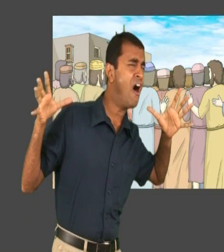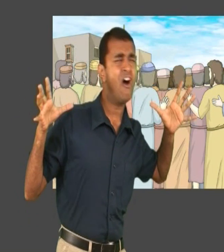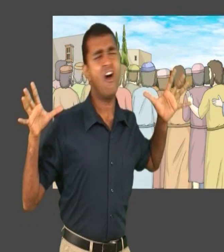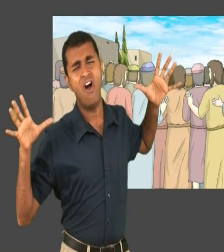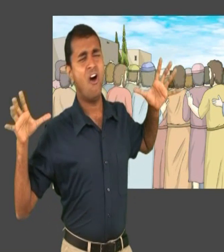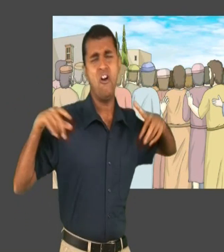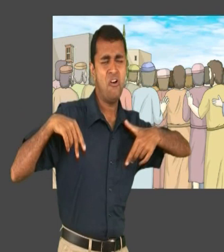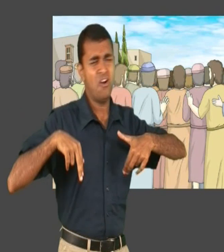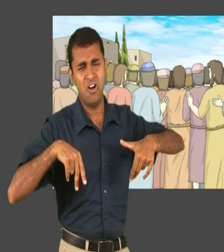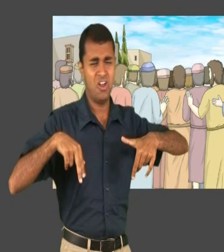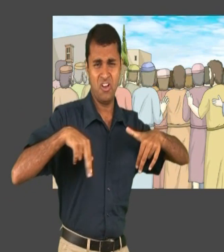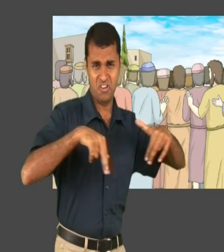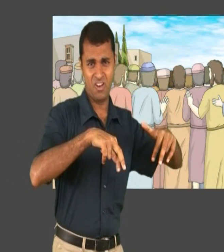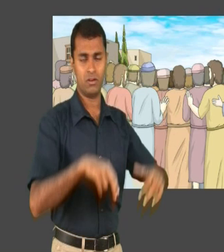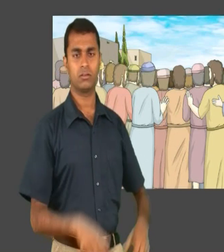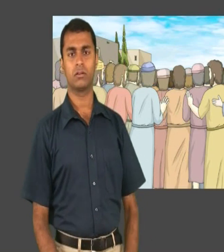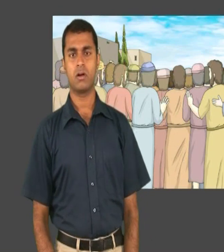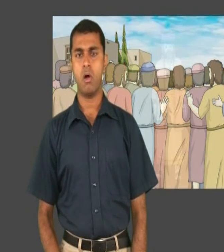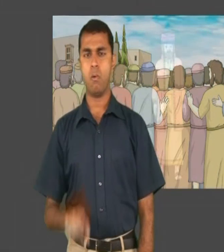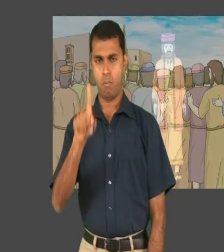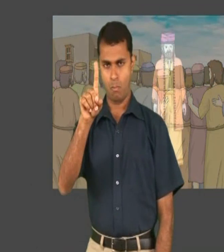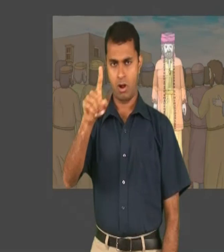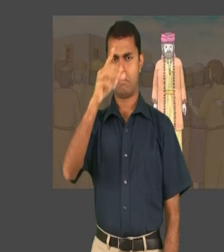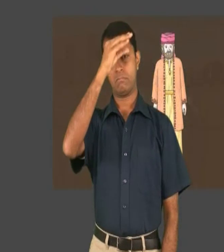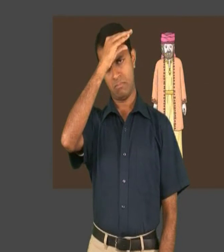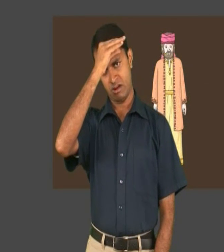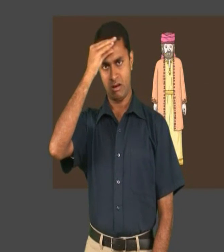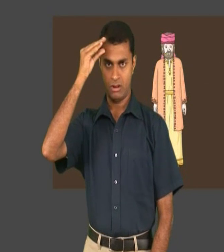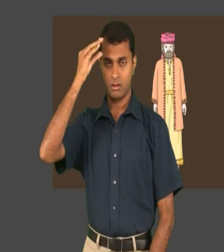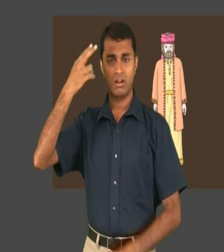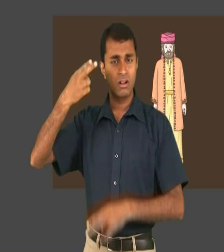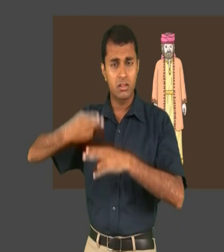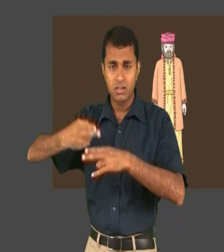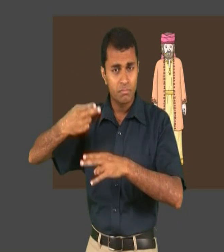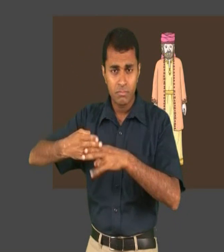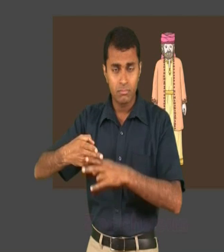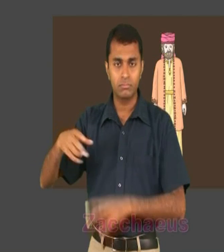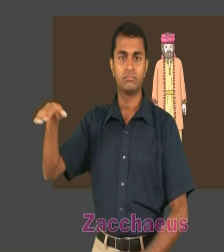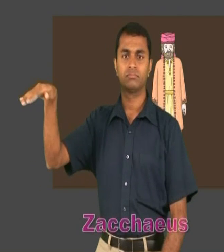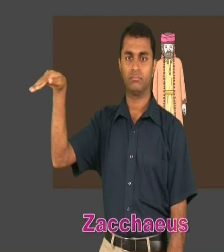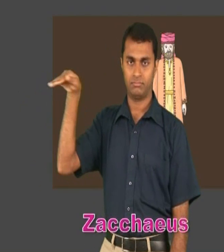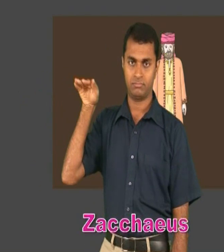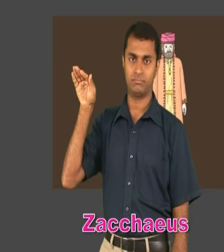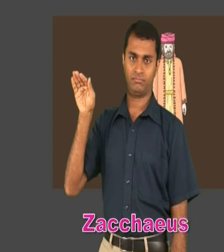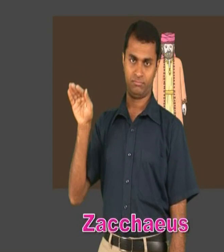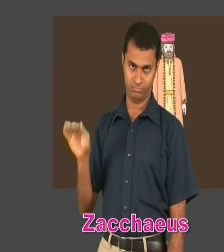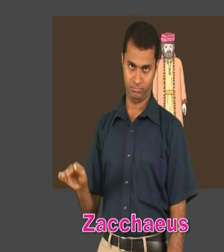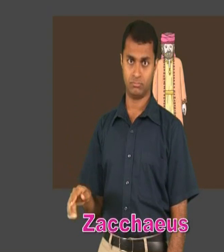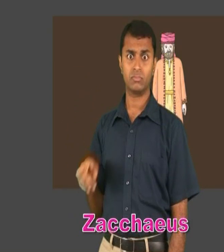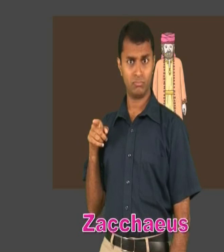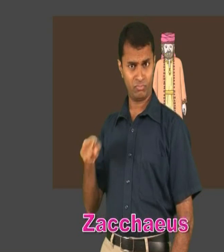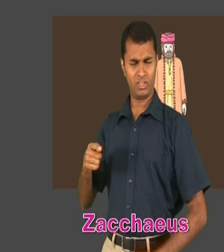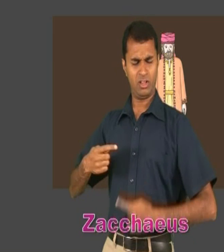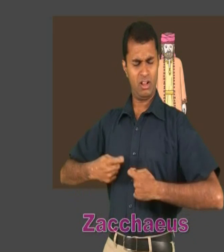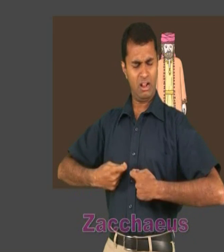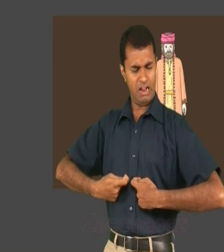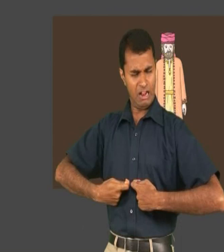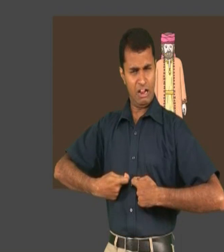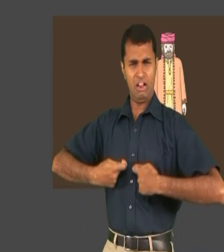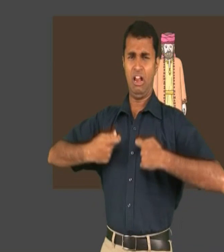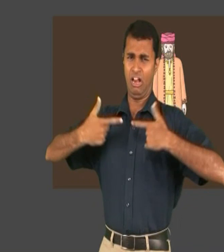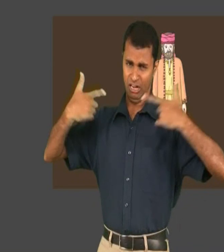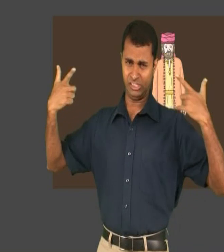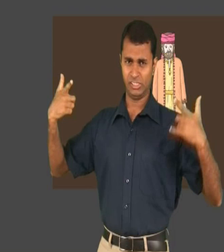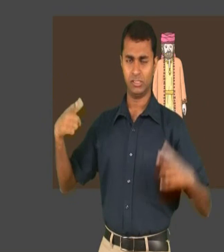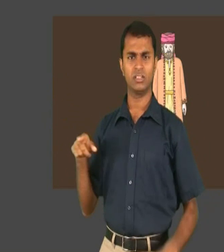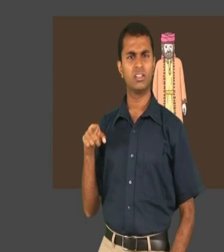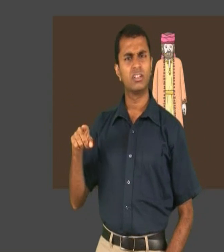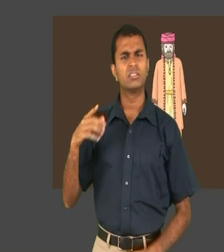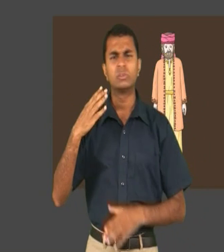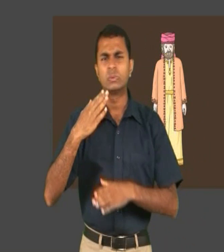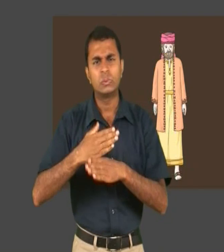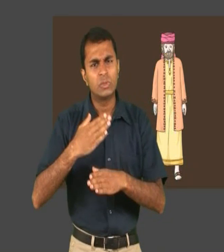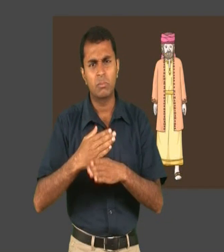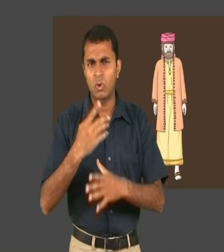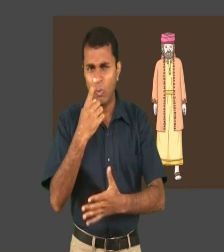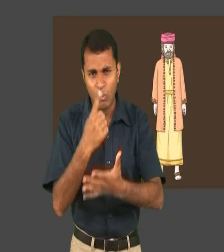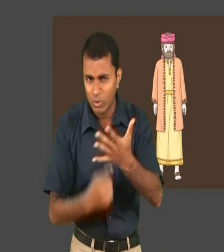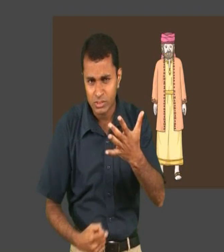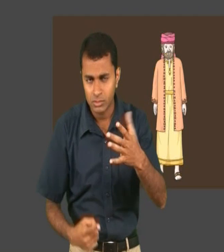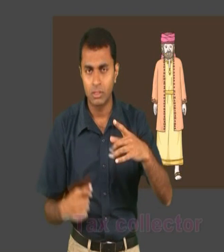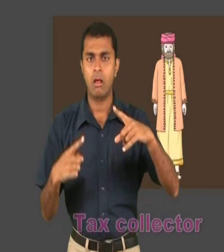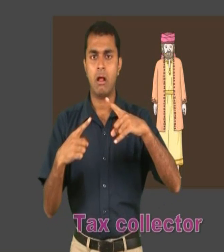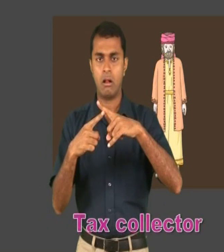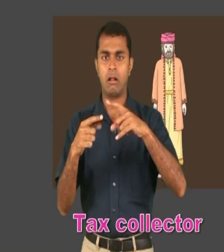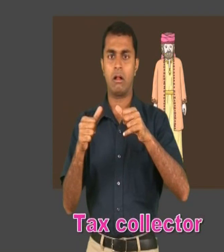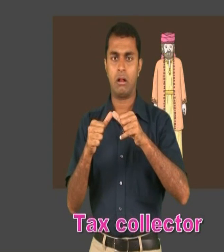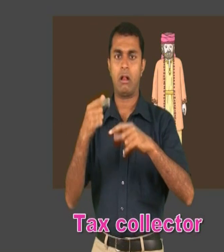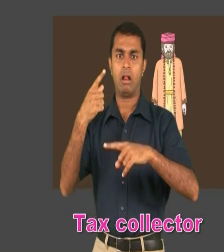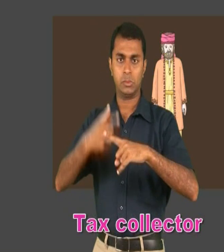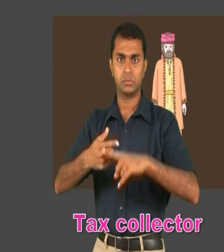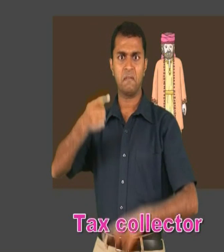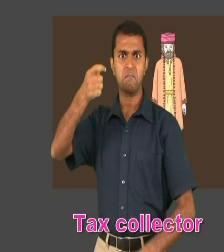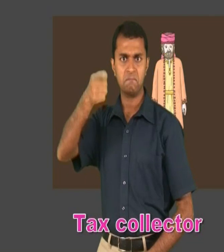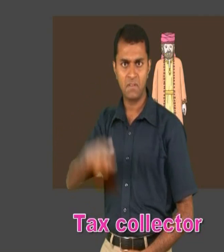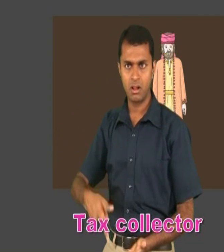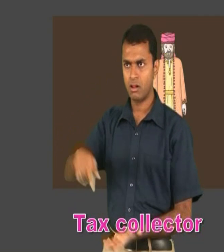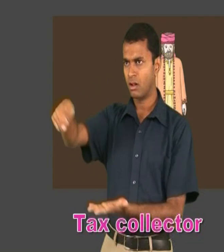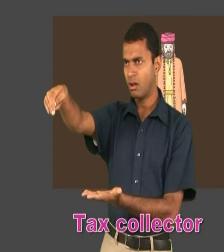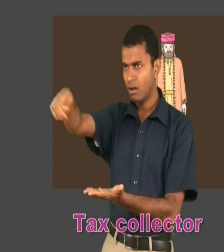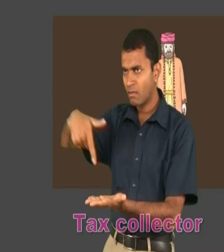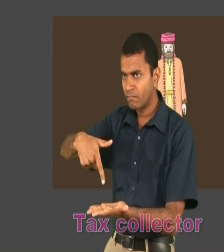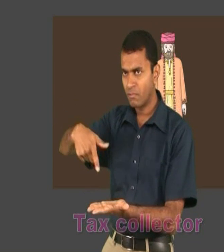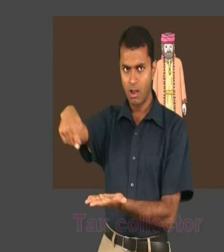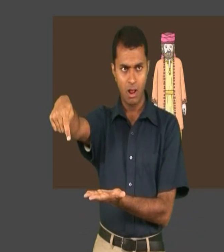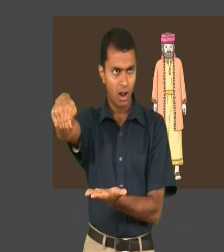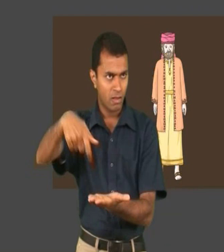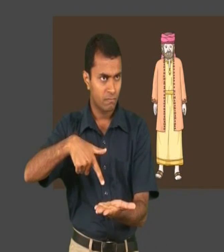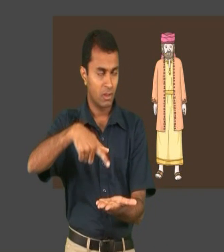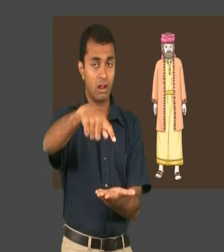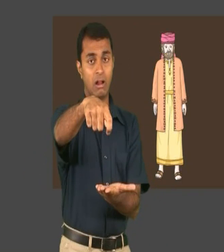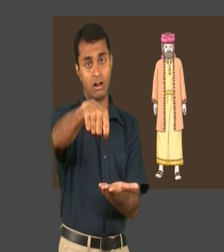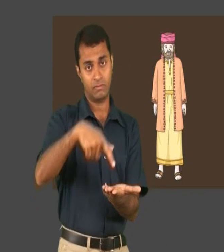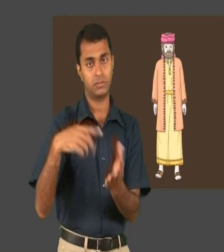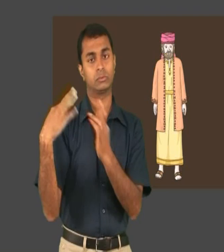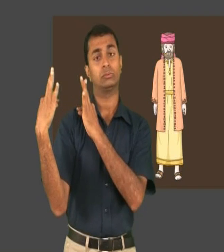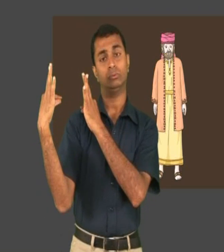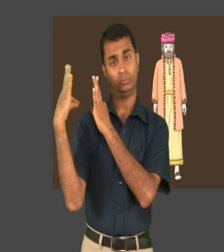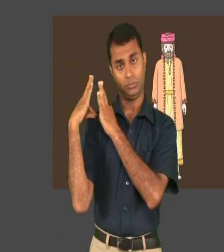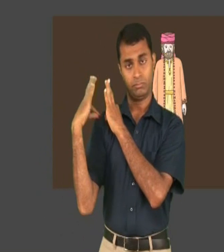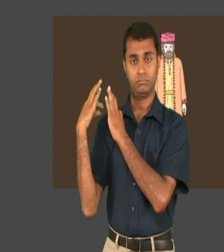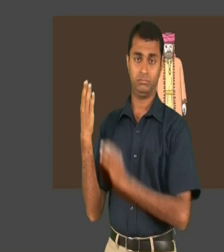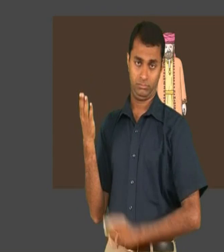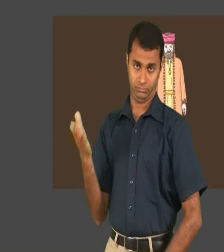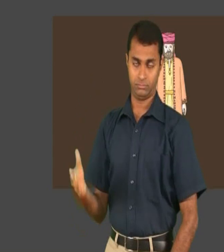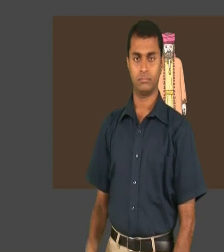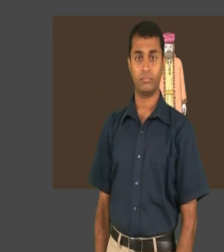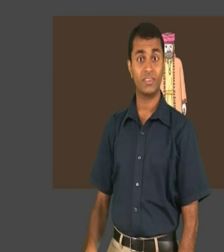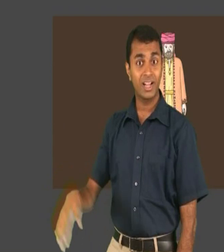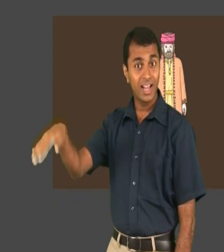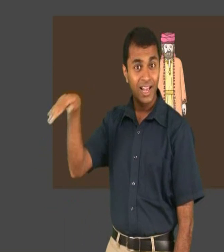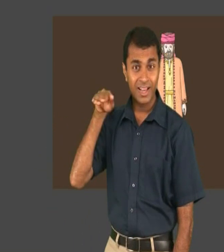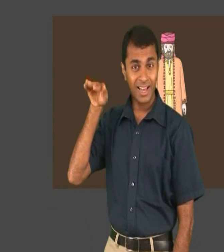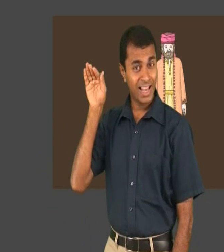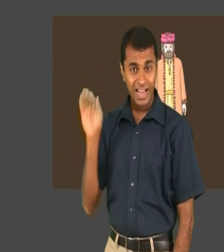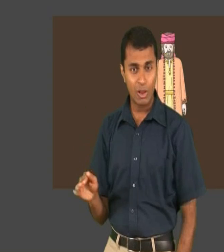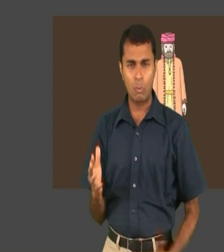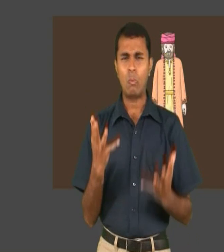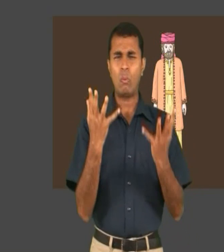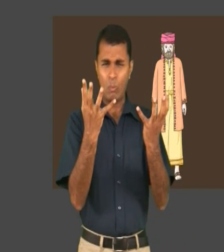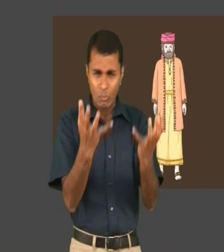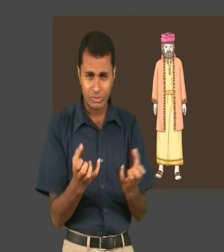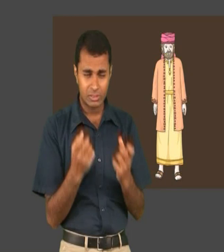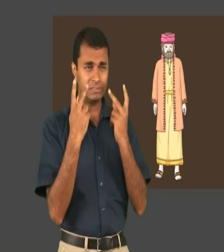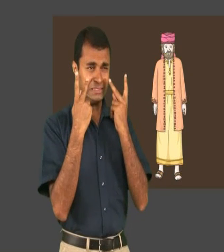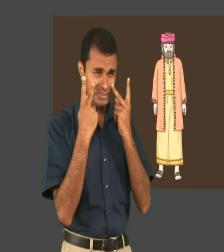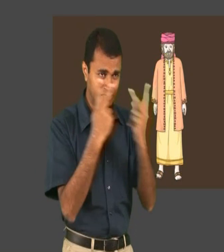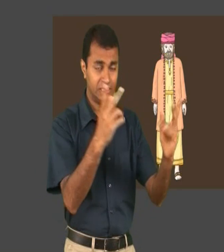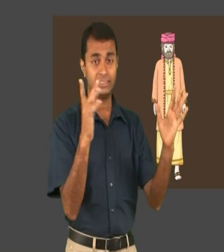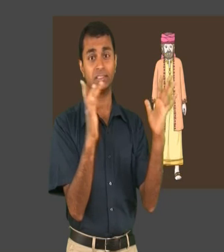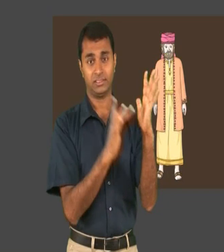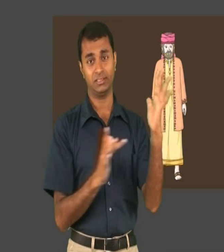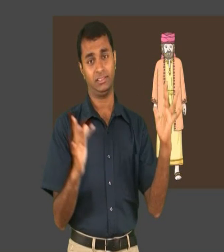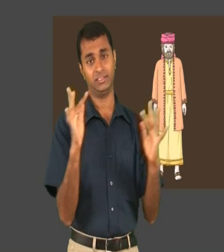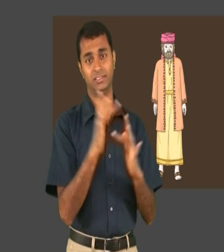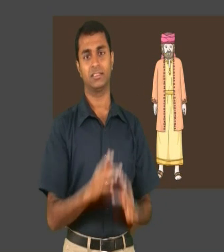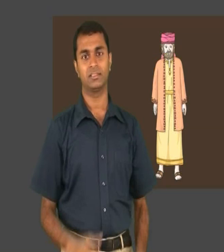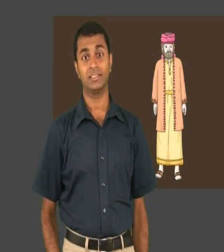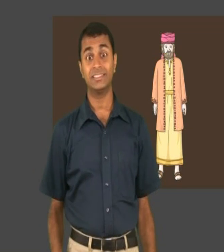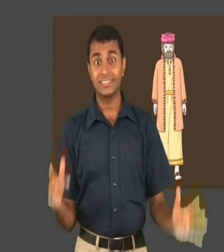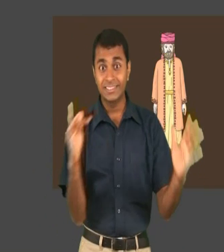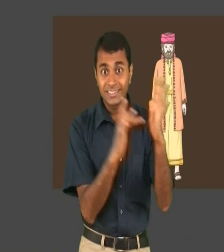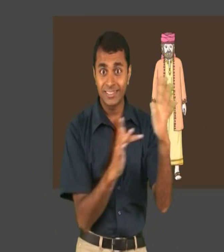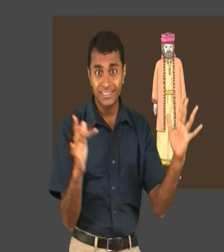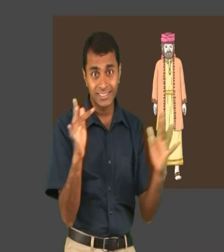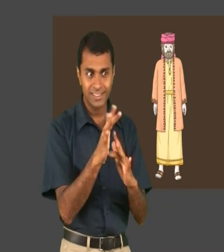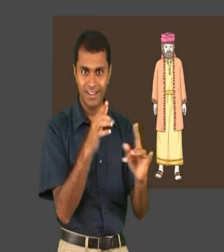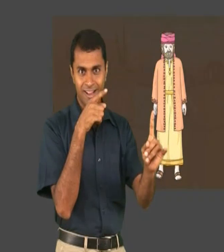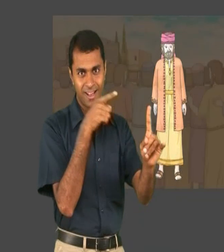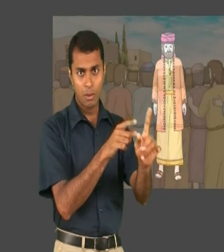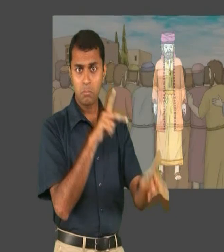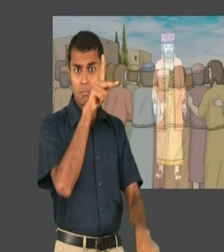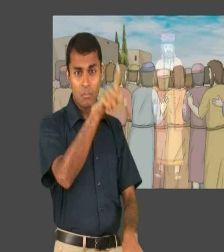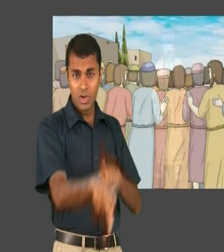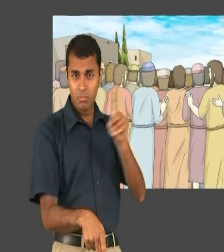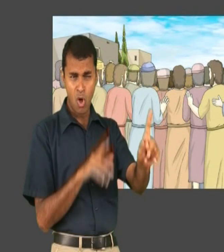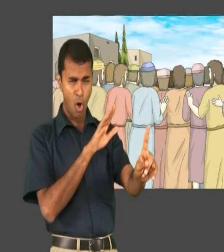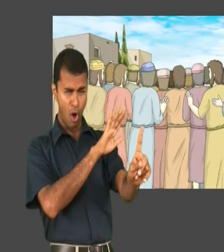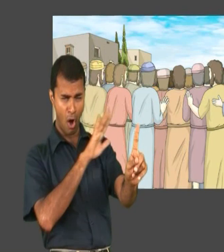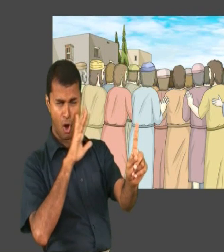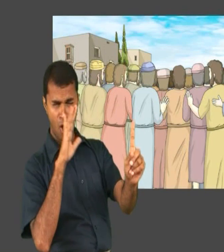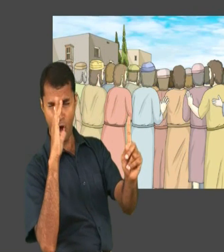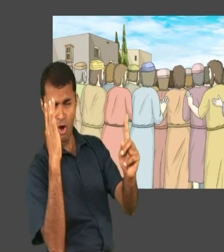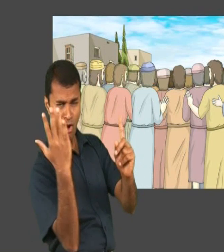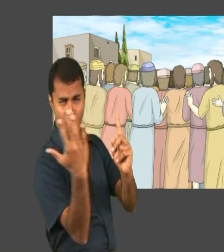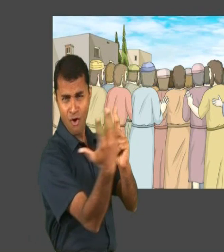And there was a man named Zacchaeus, a chief tax collector, who was very wealthy.